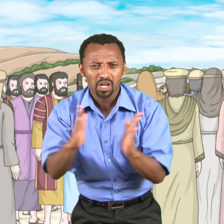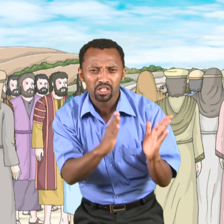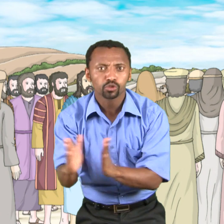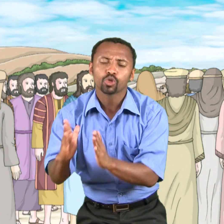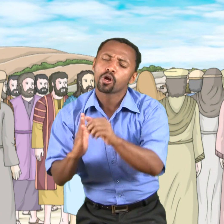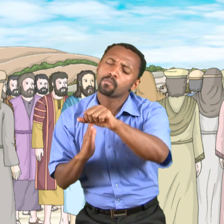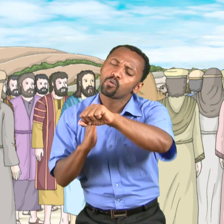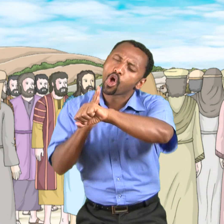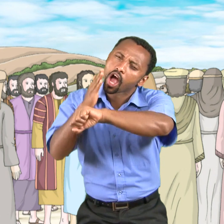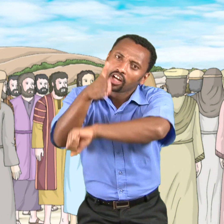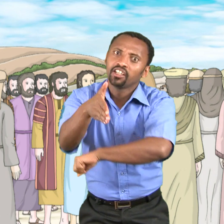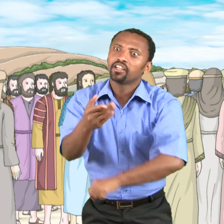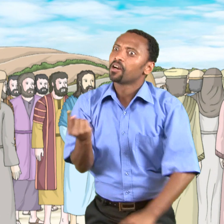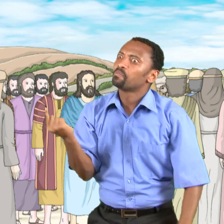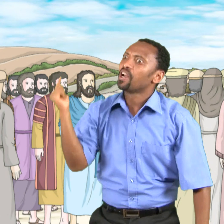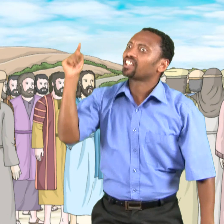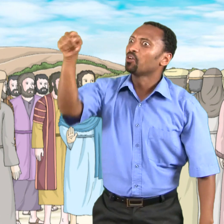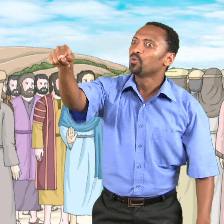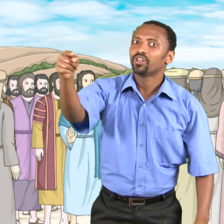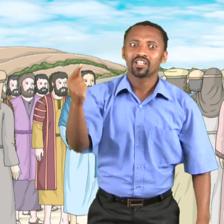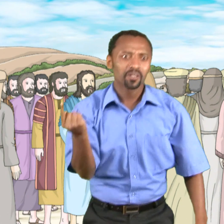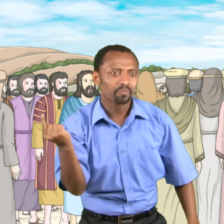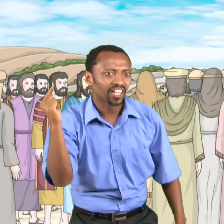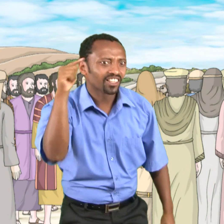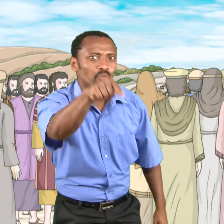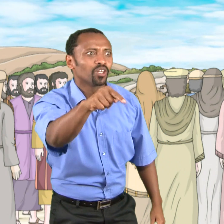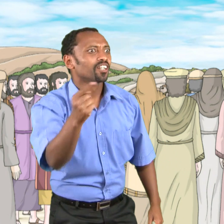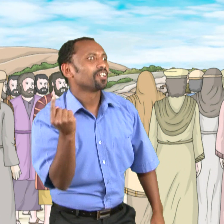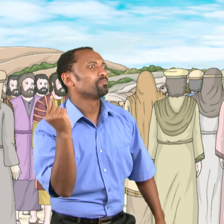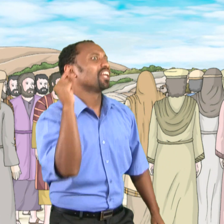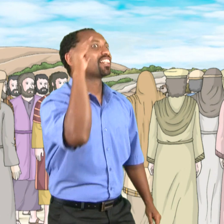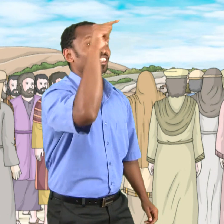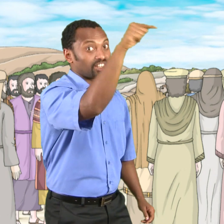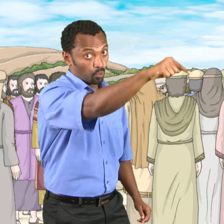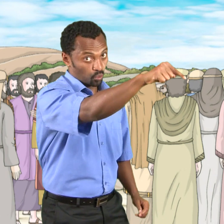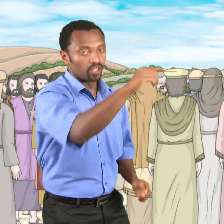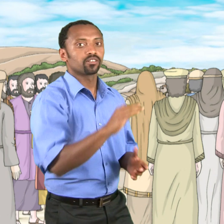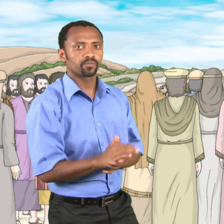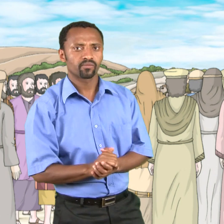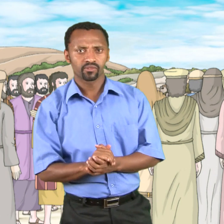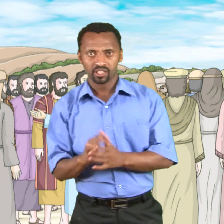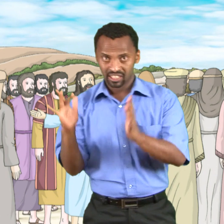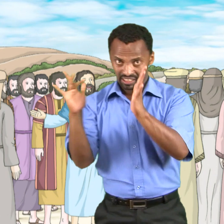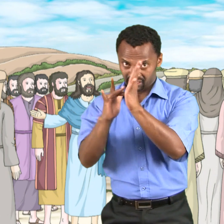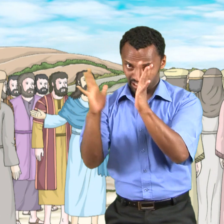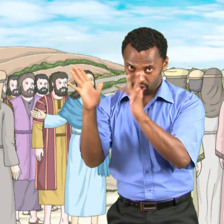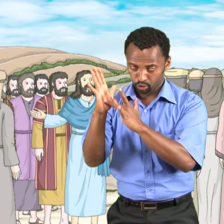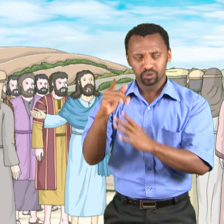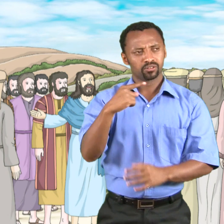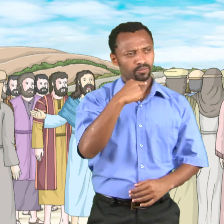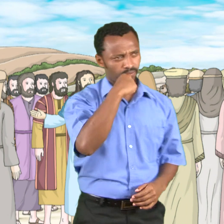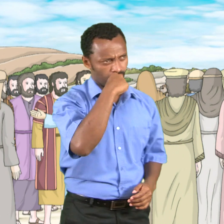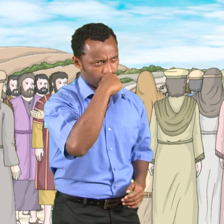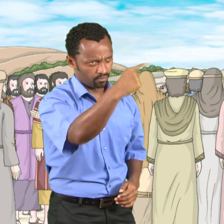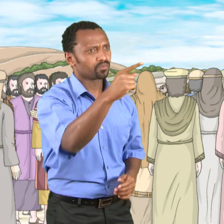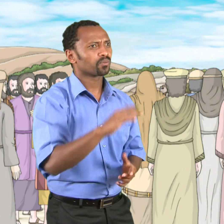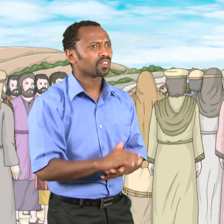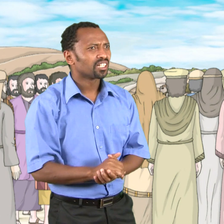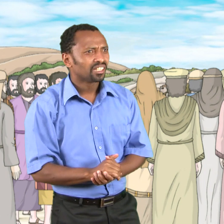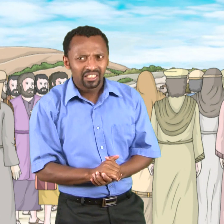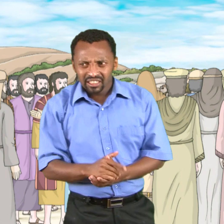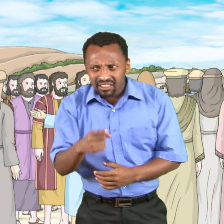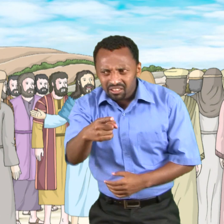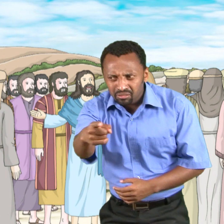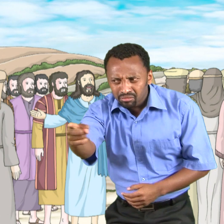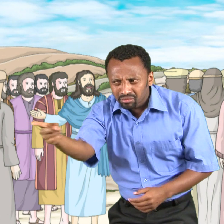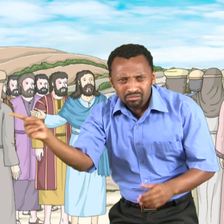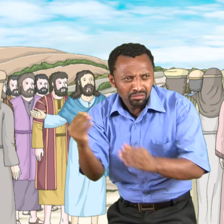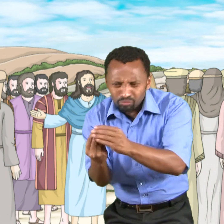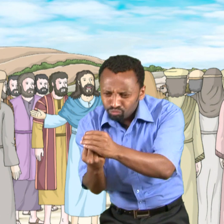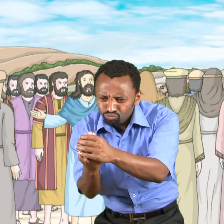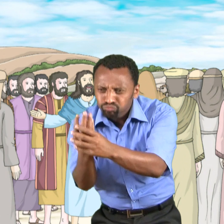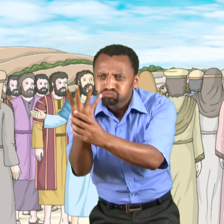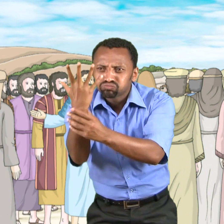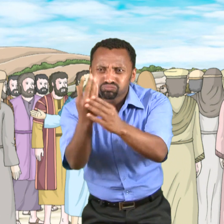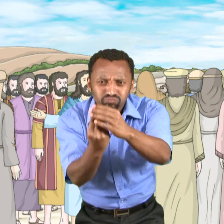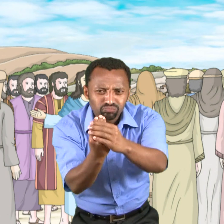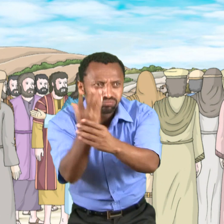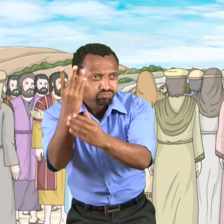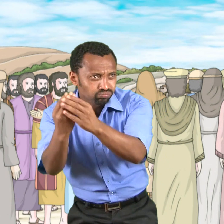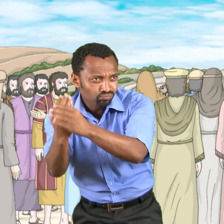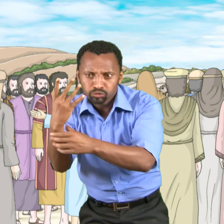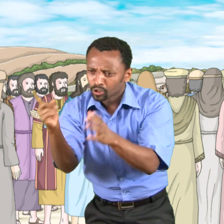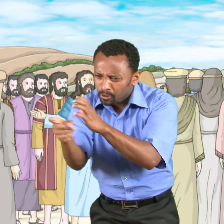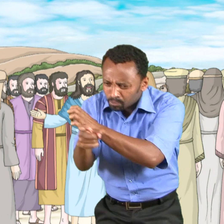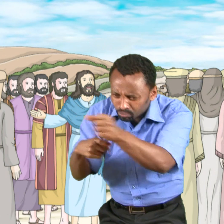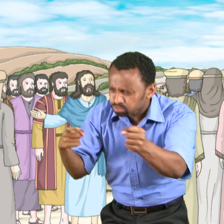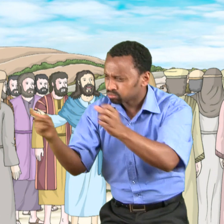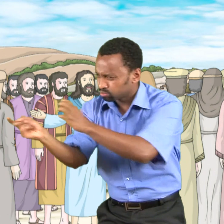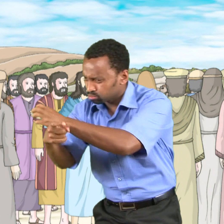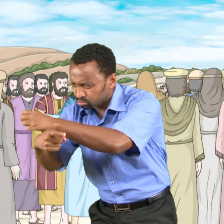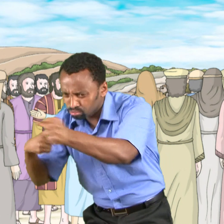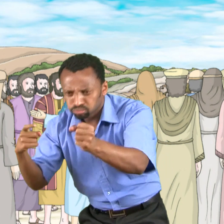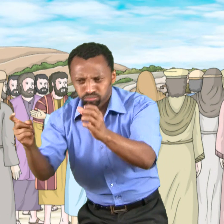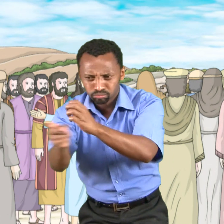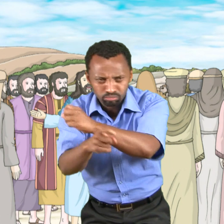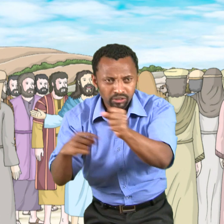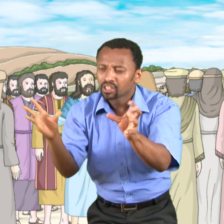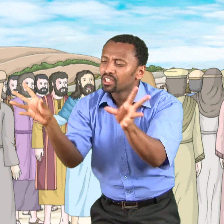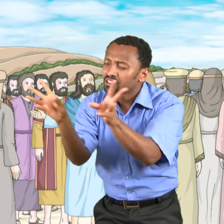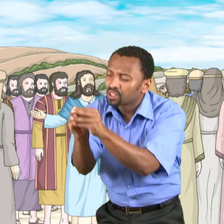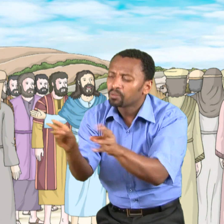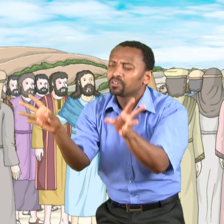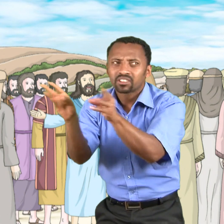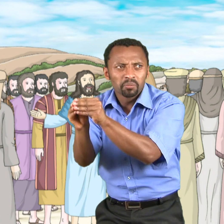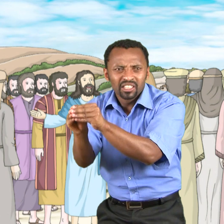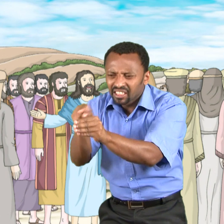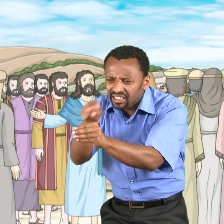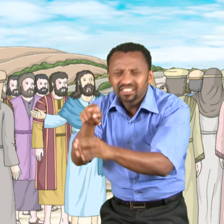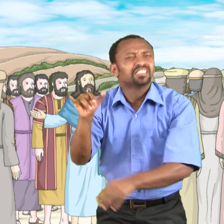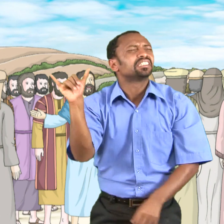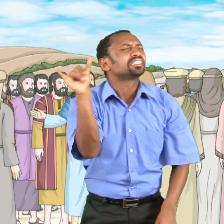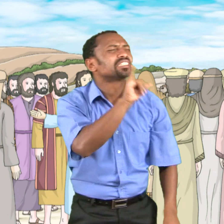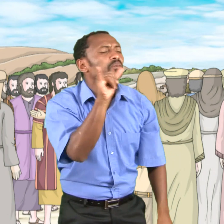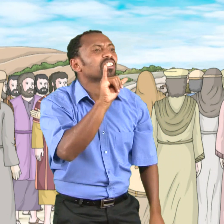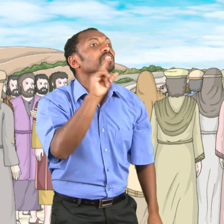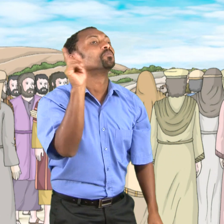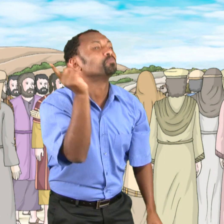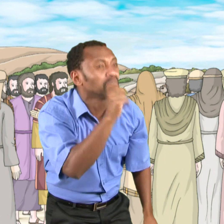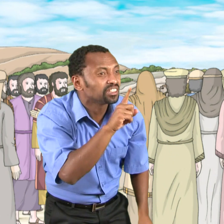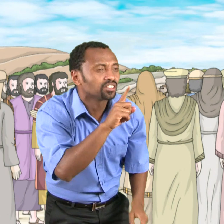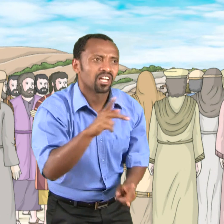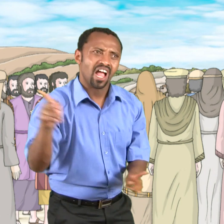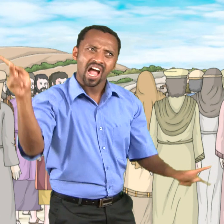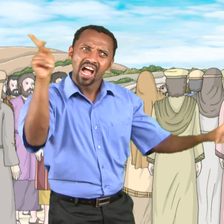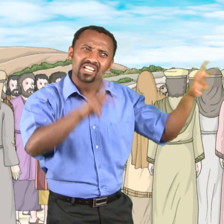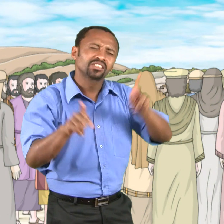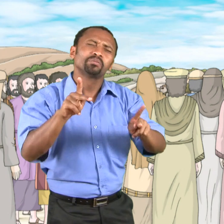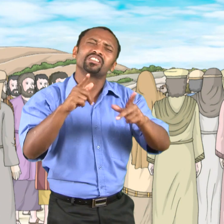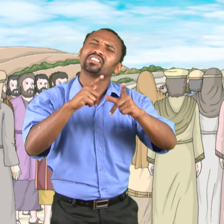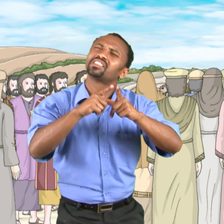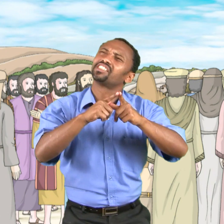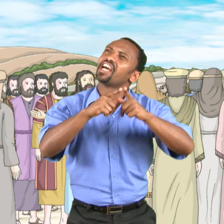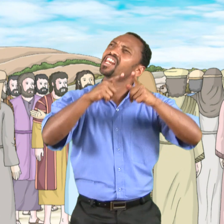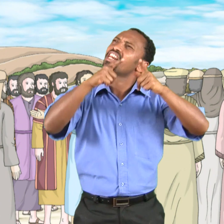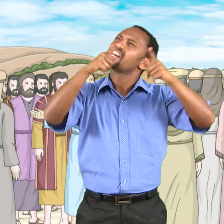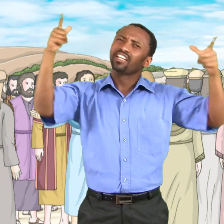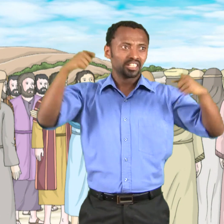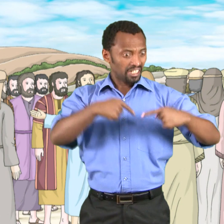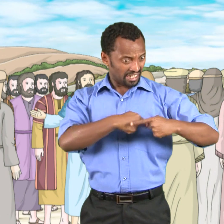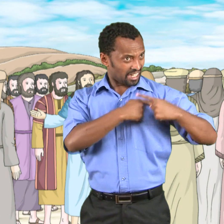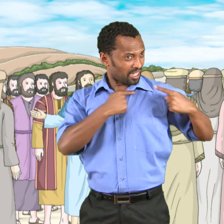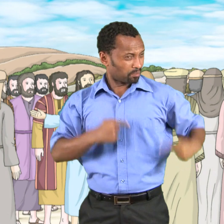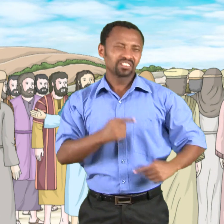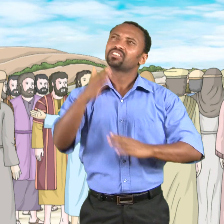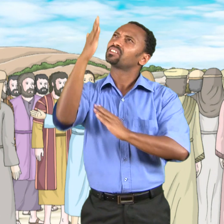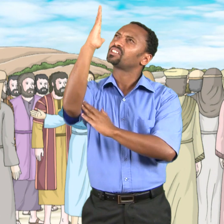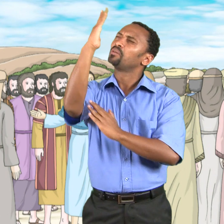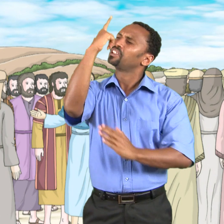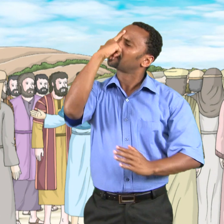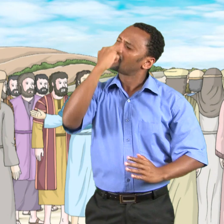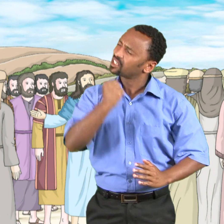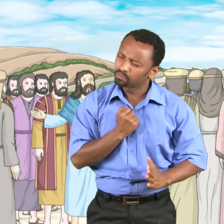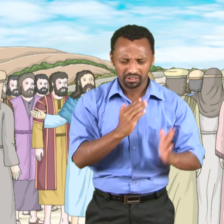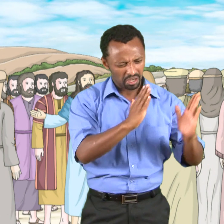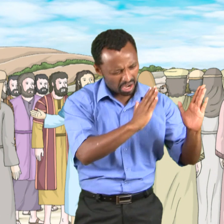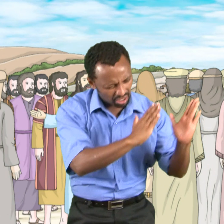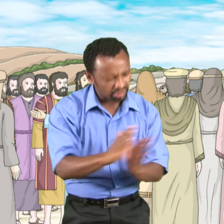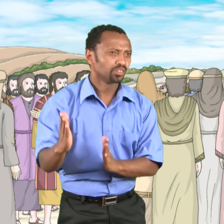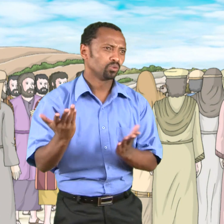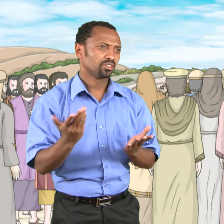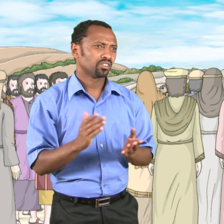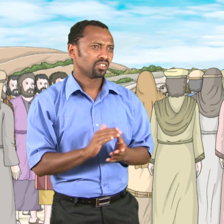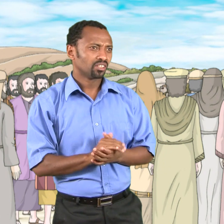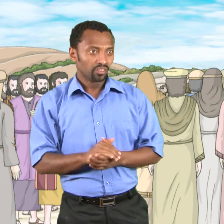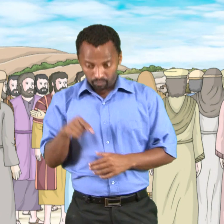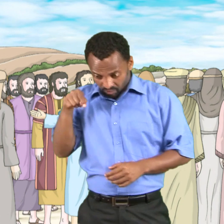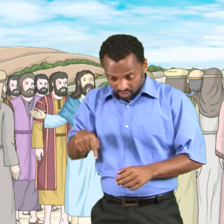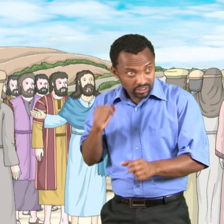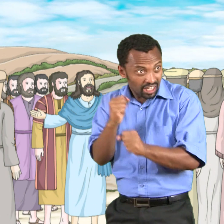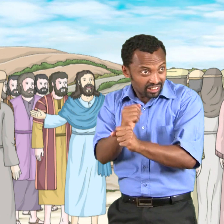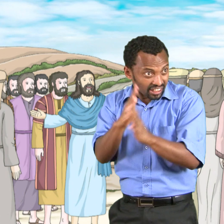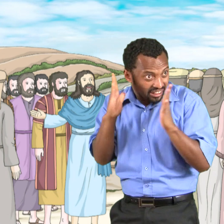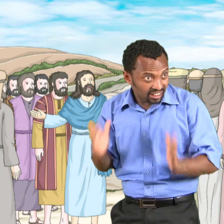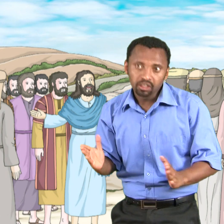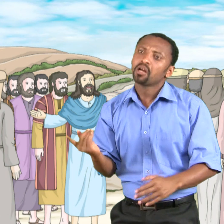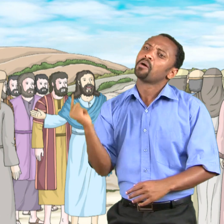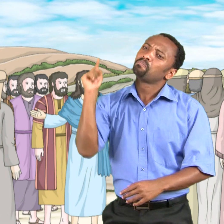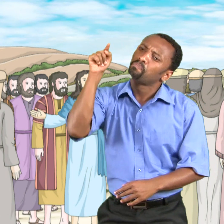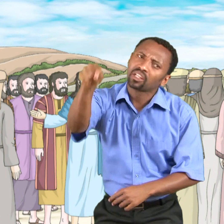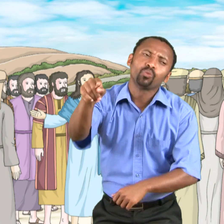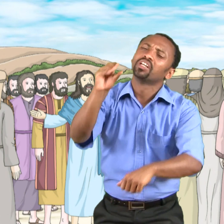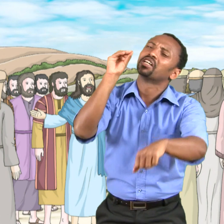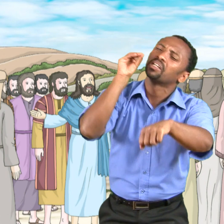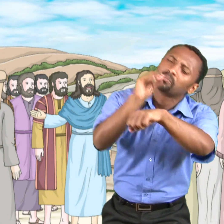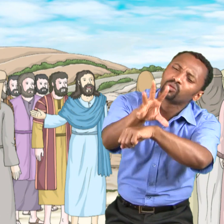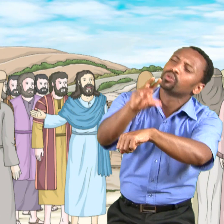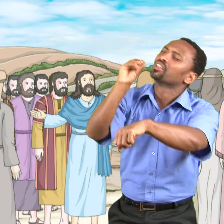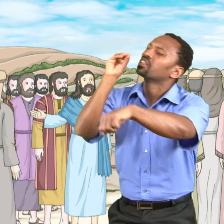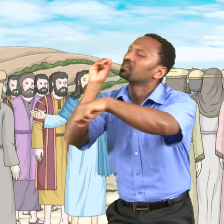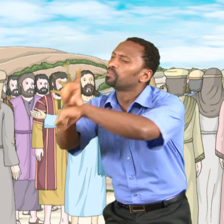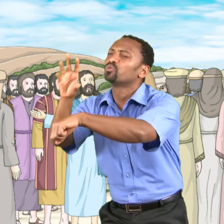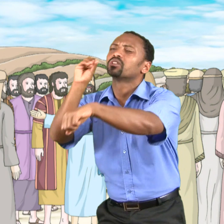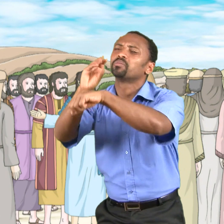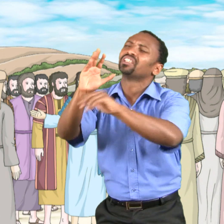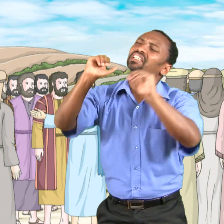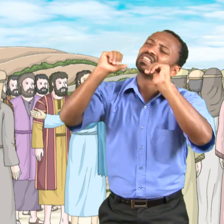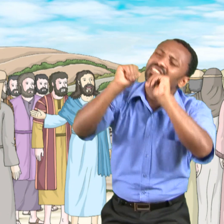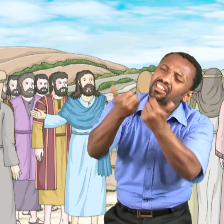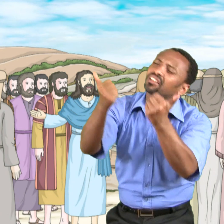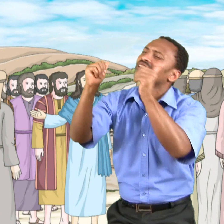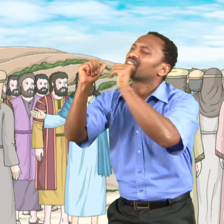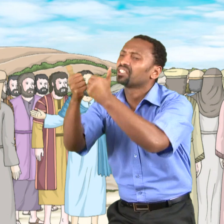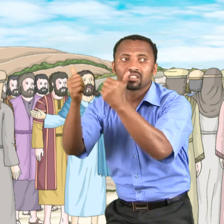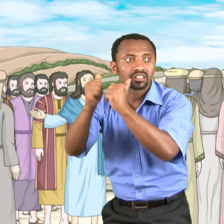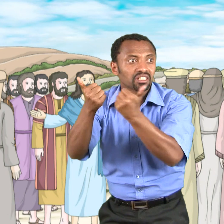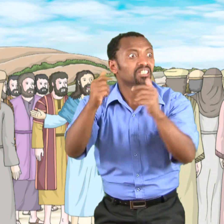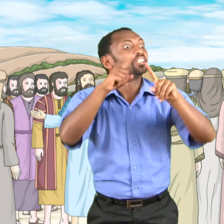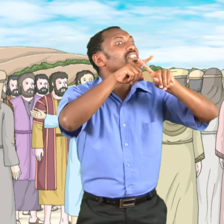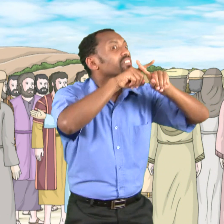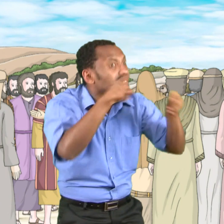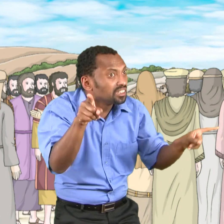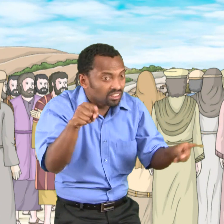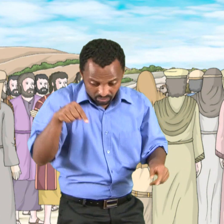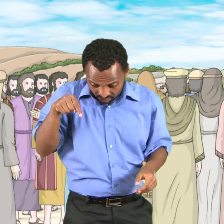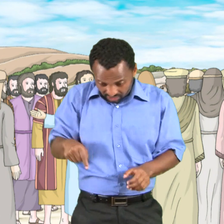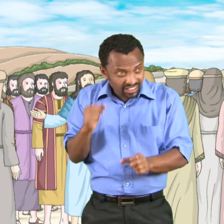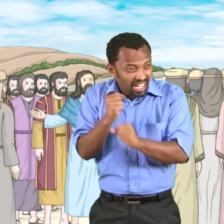And He told them, “The harvest is plentiful, but the workers are few.